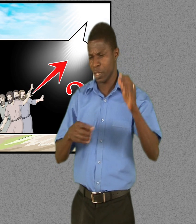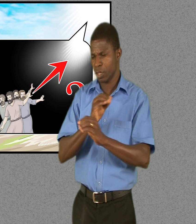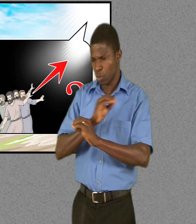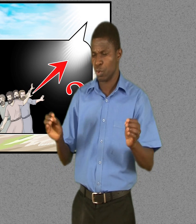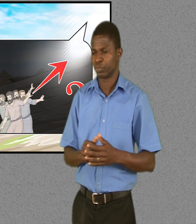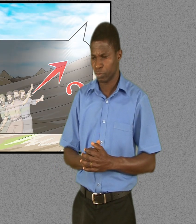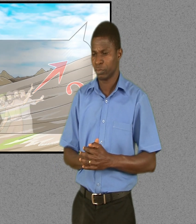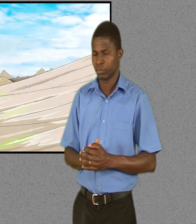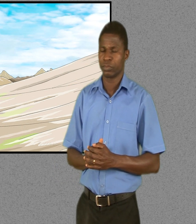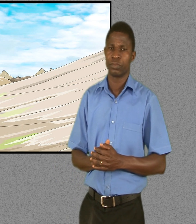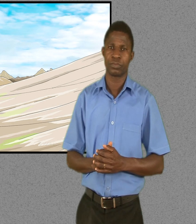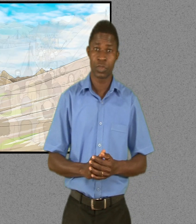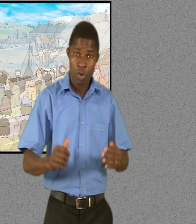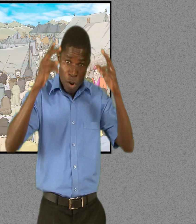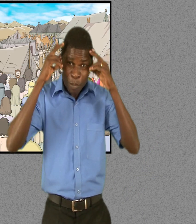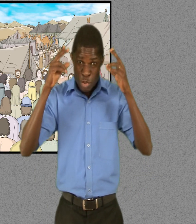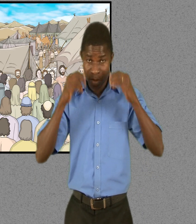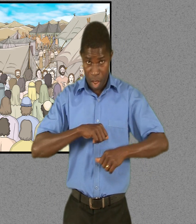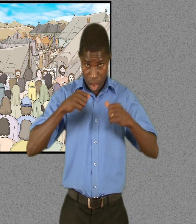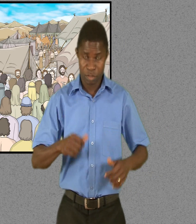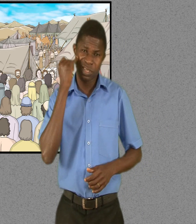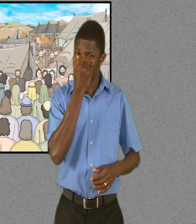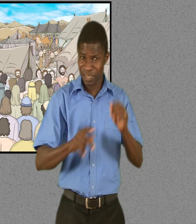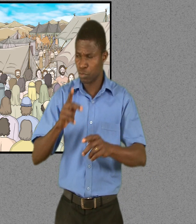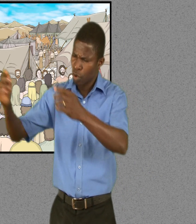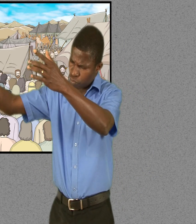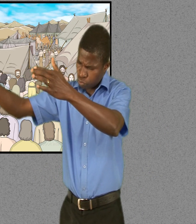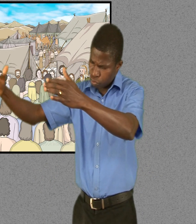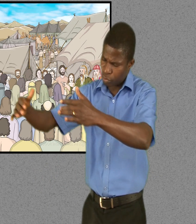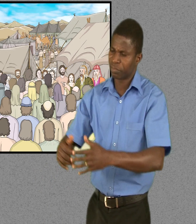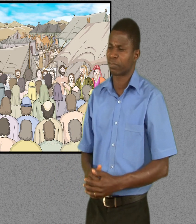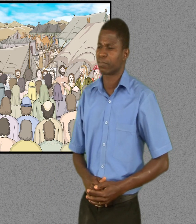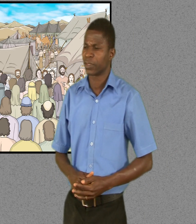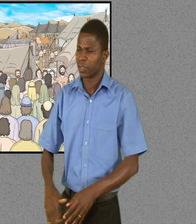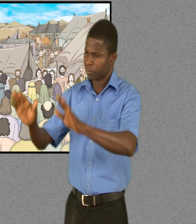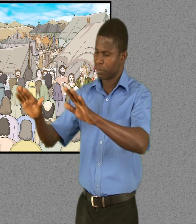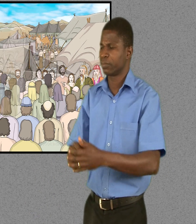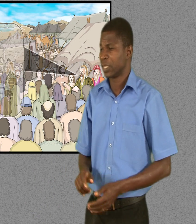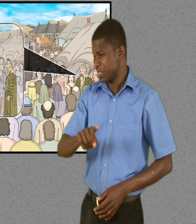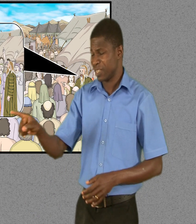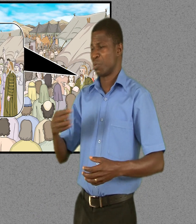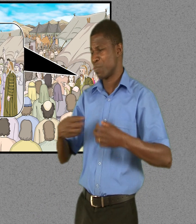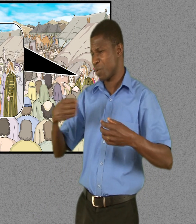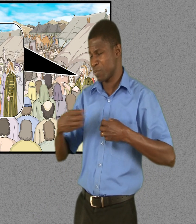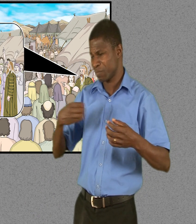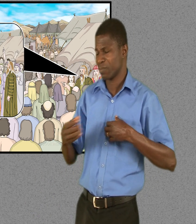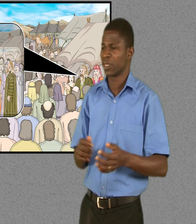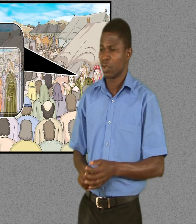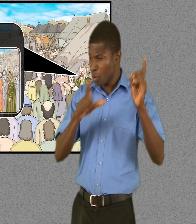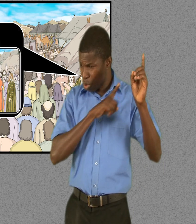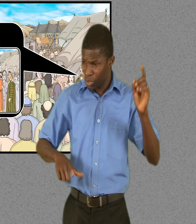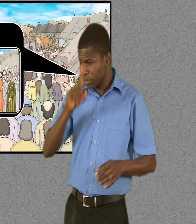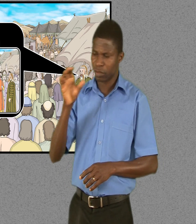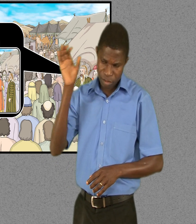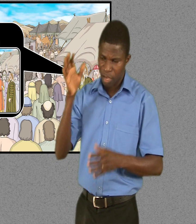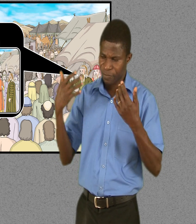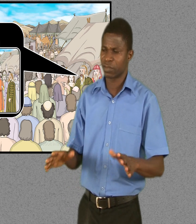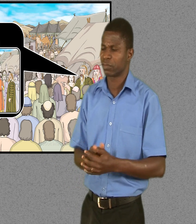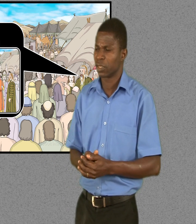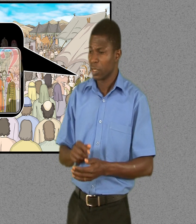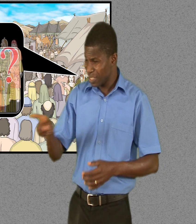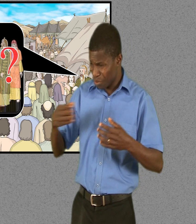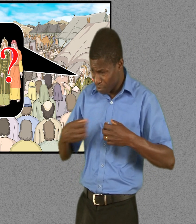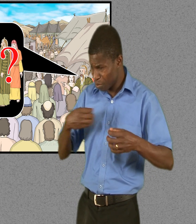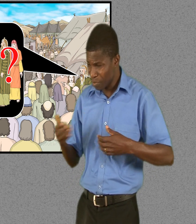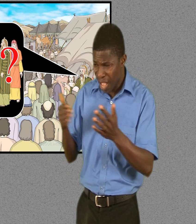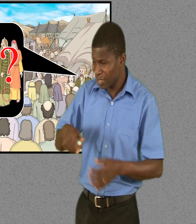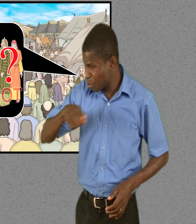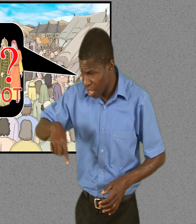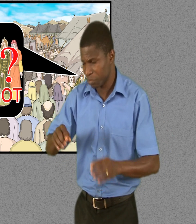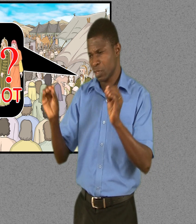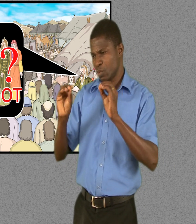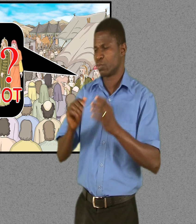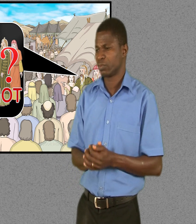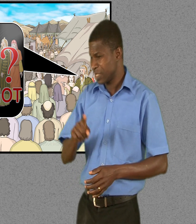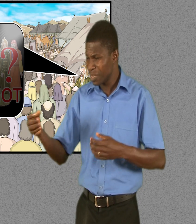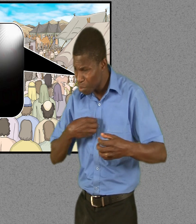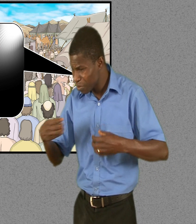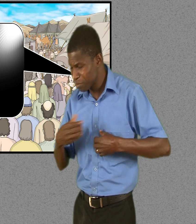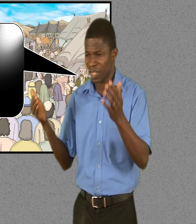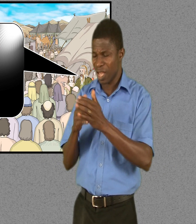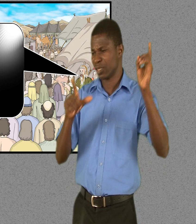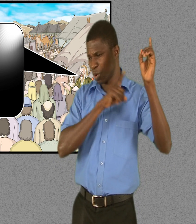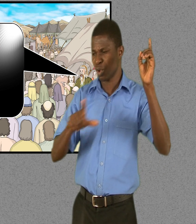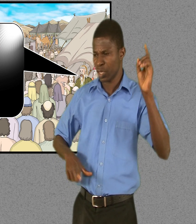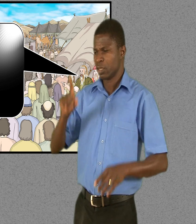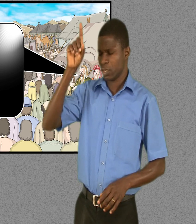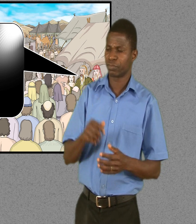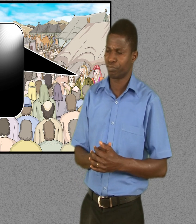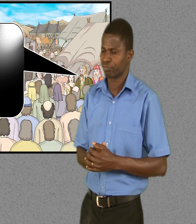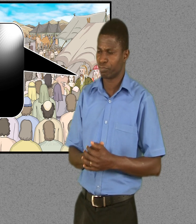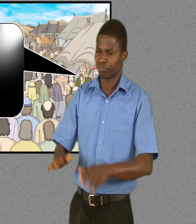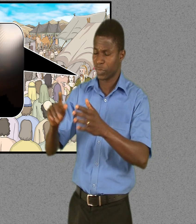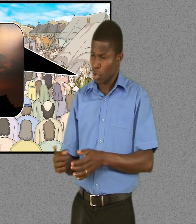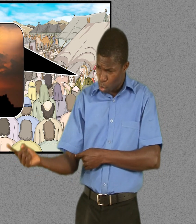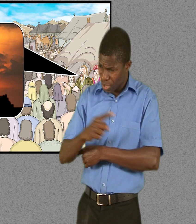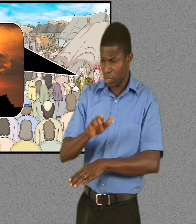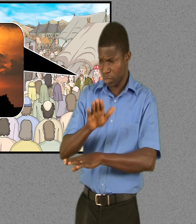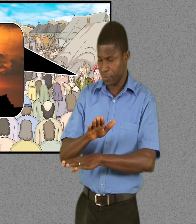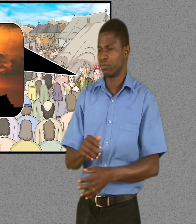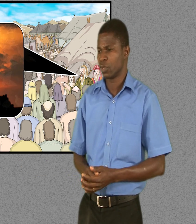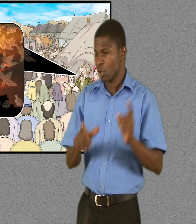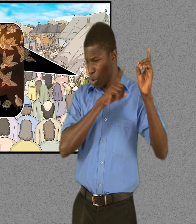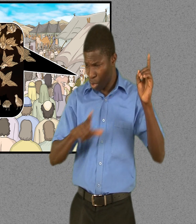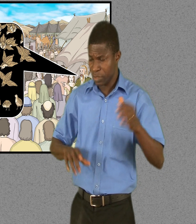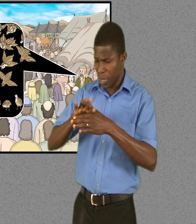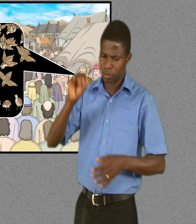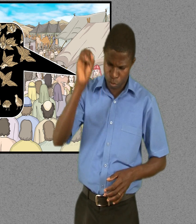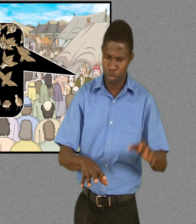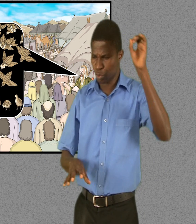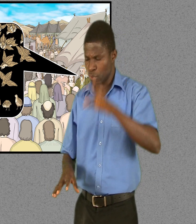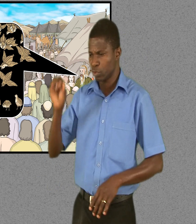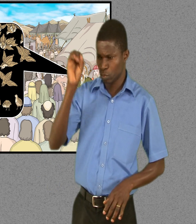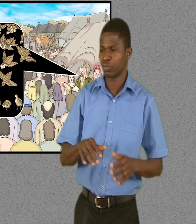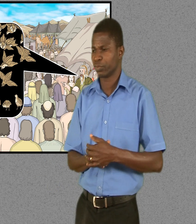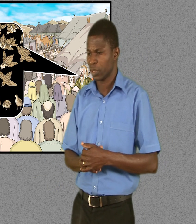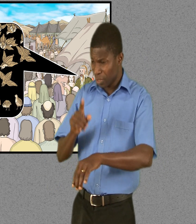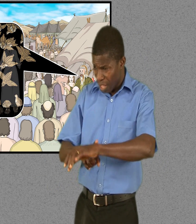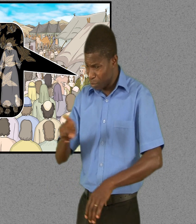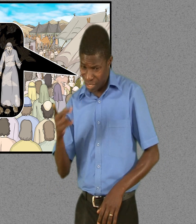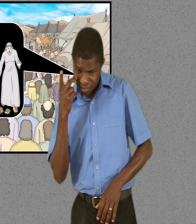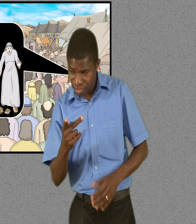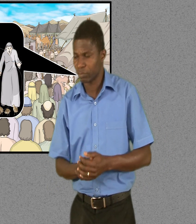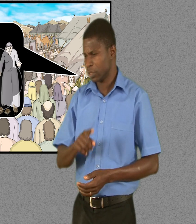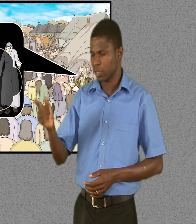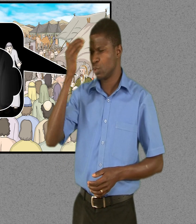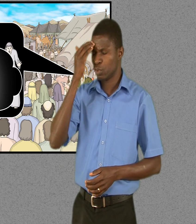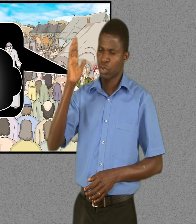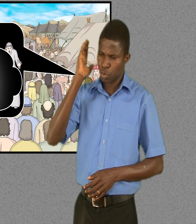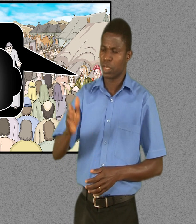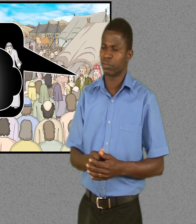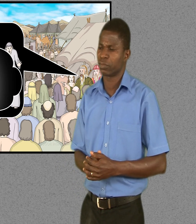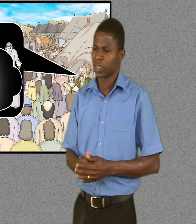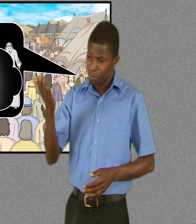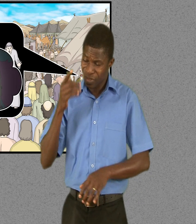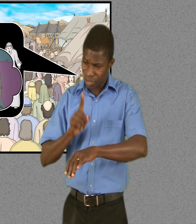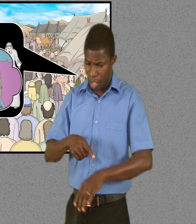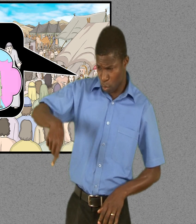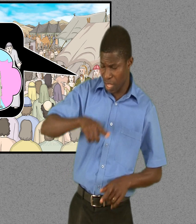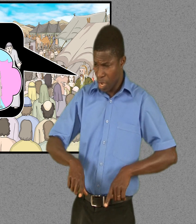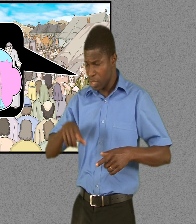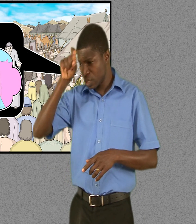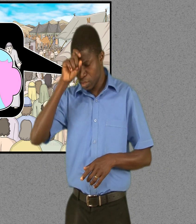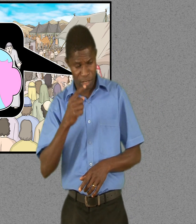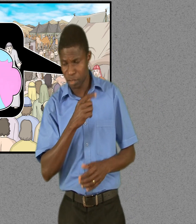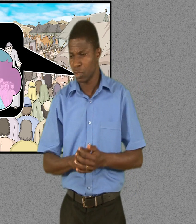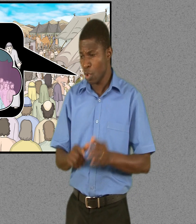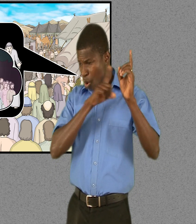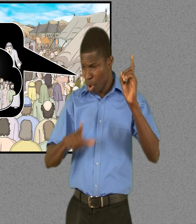So Moses and Aaron said to all the Israelites, “This evening you will know that it was the LORD who brought you out of the land of Egypt, and in the morning you will see the LORD’s glory, because He has heard your grumbling against Him.